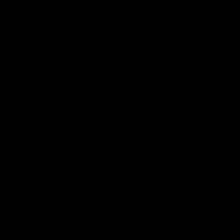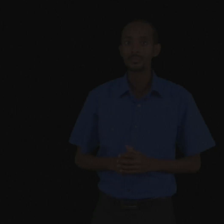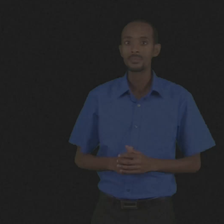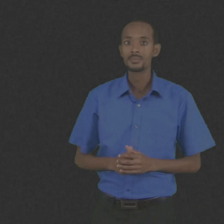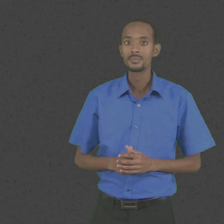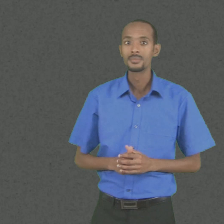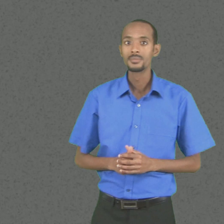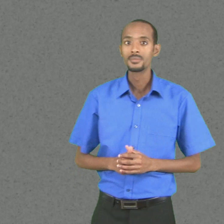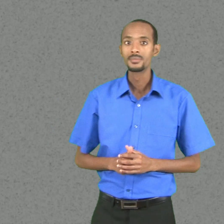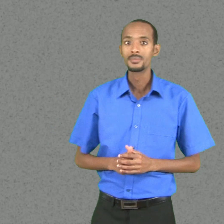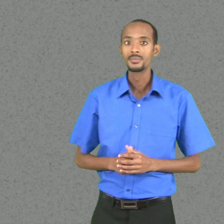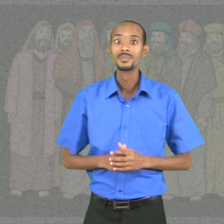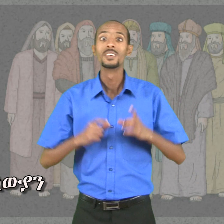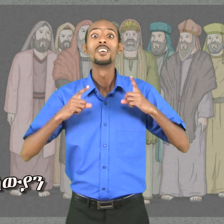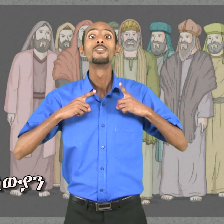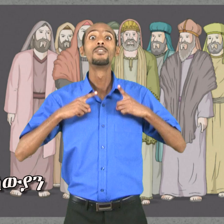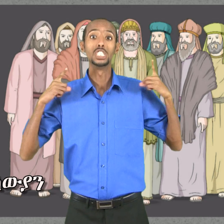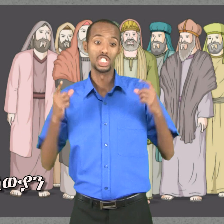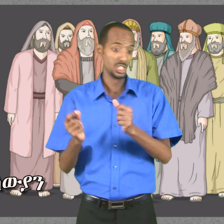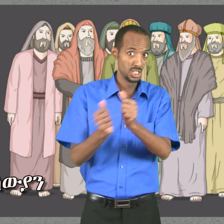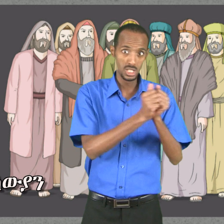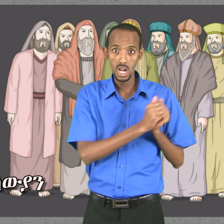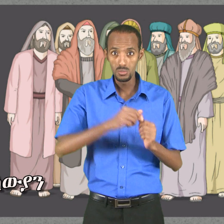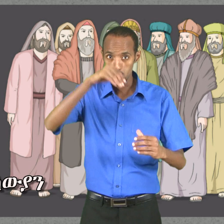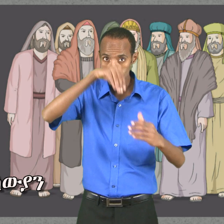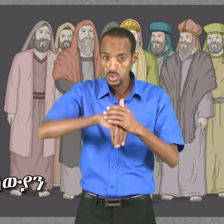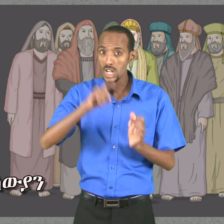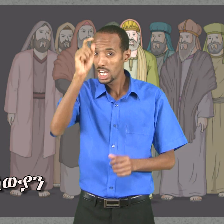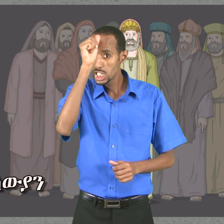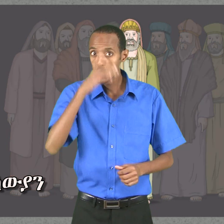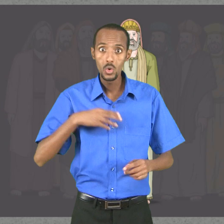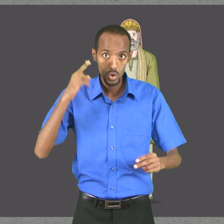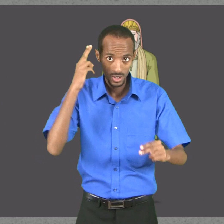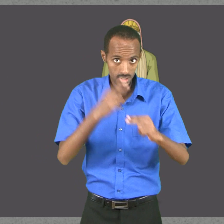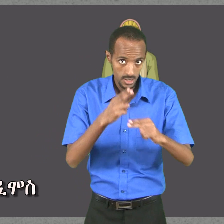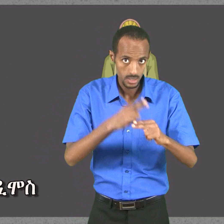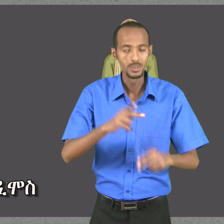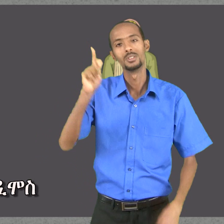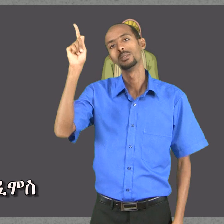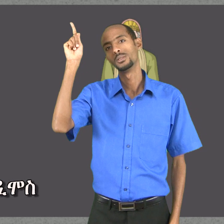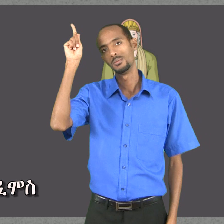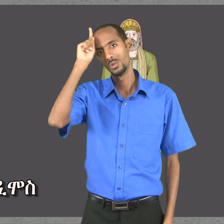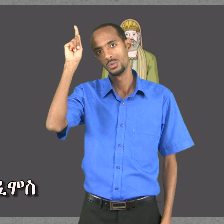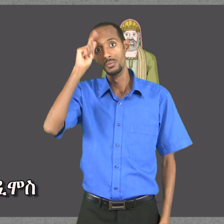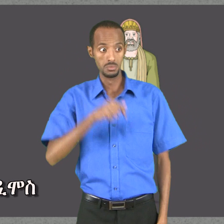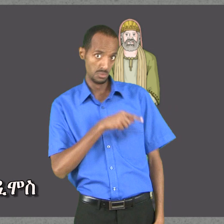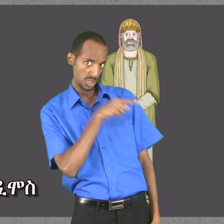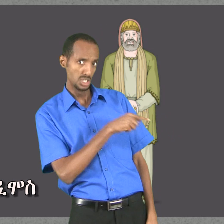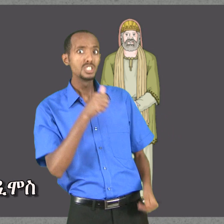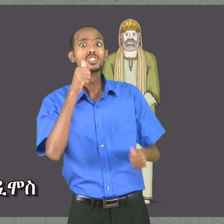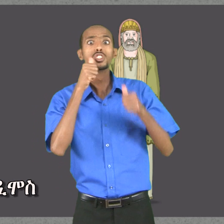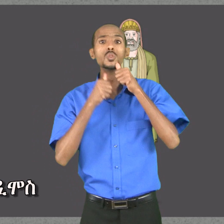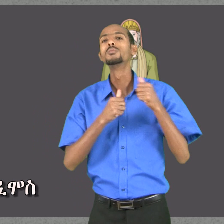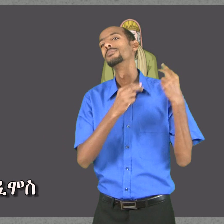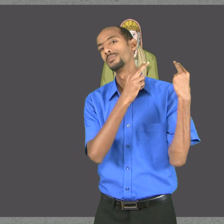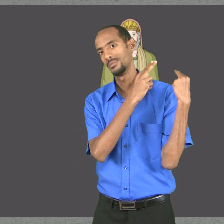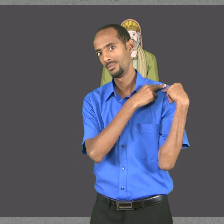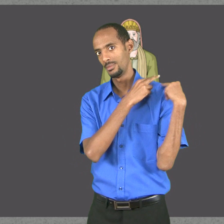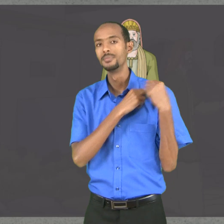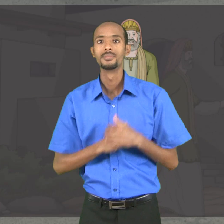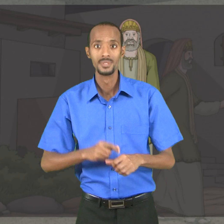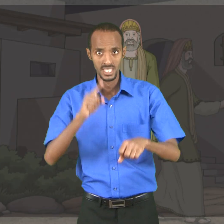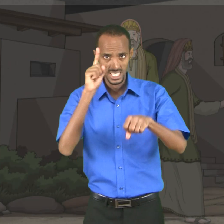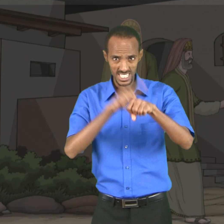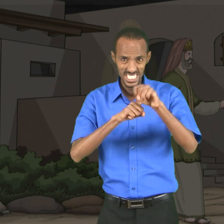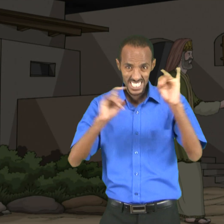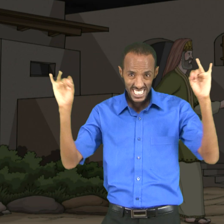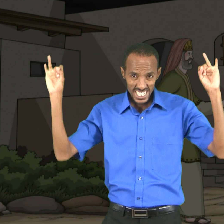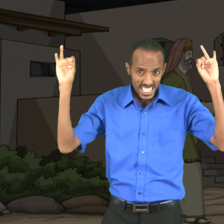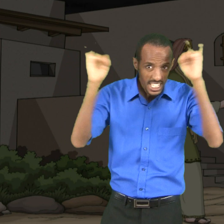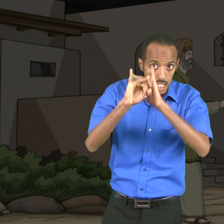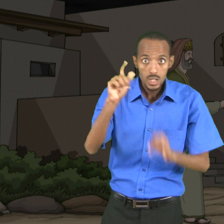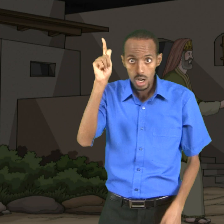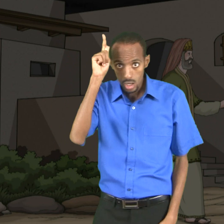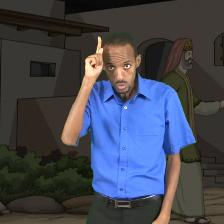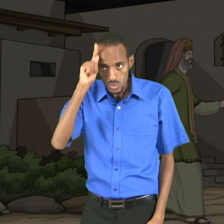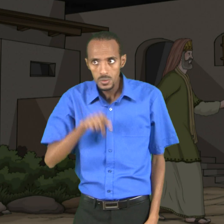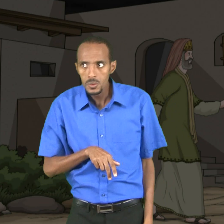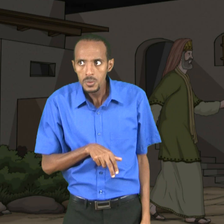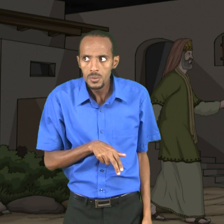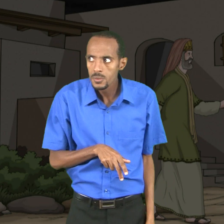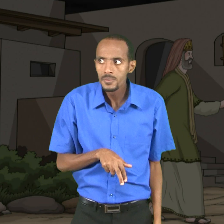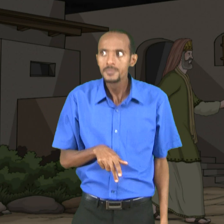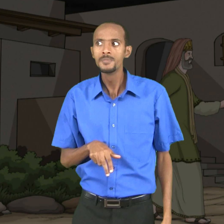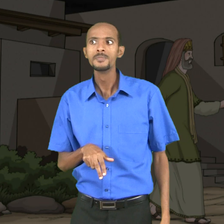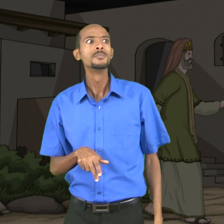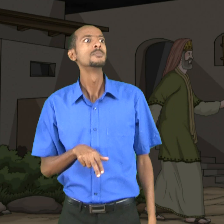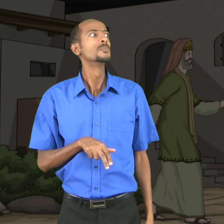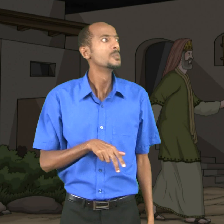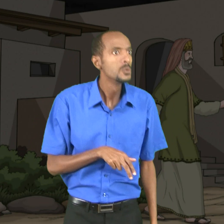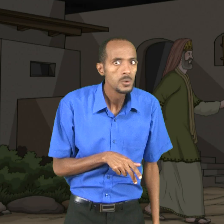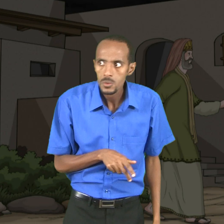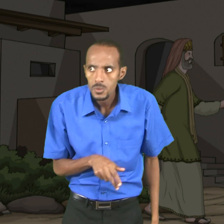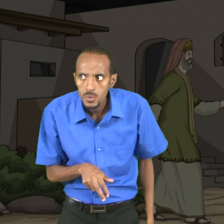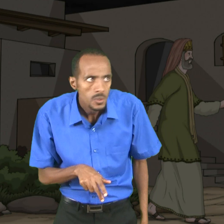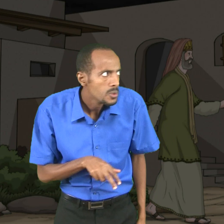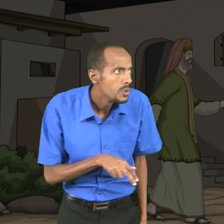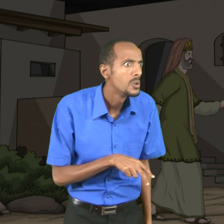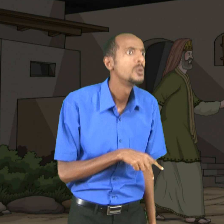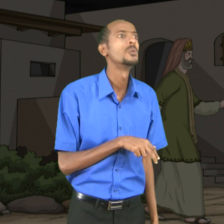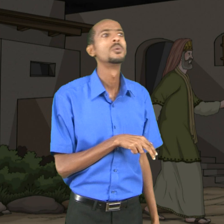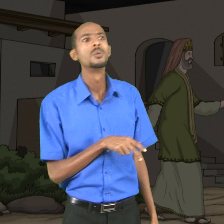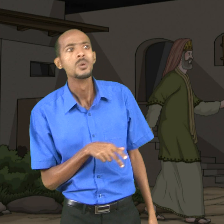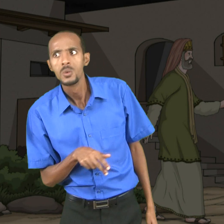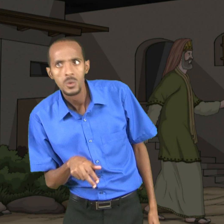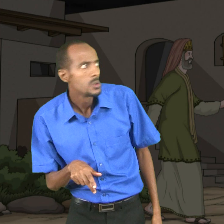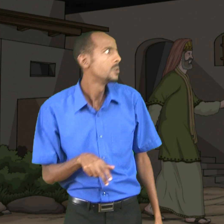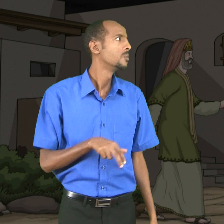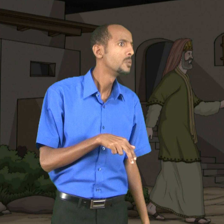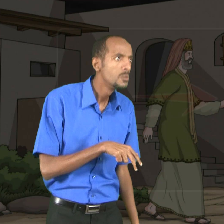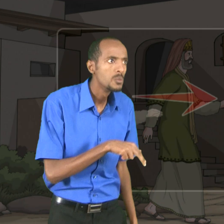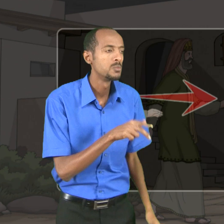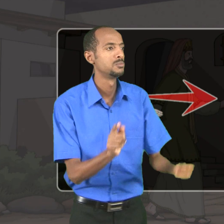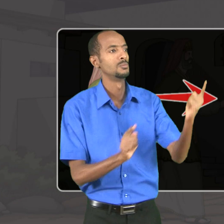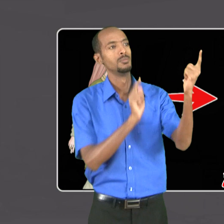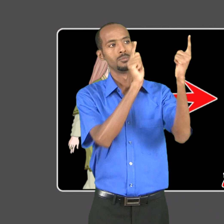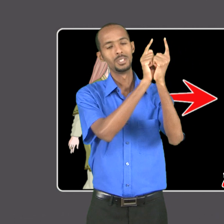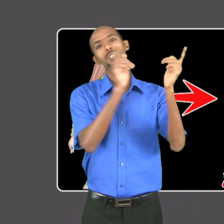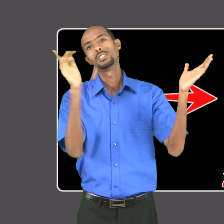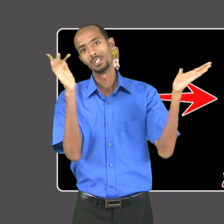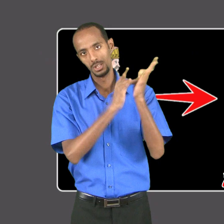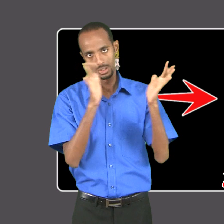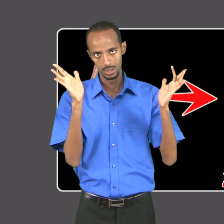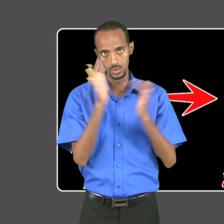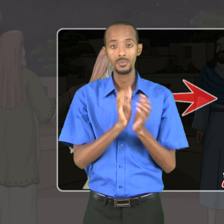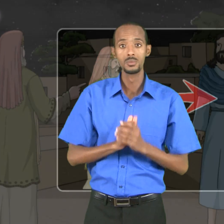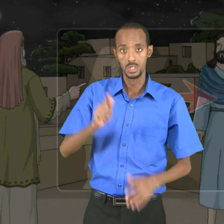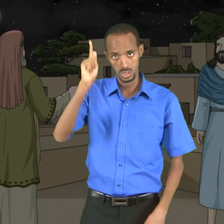Now there was a man of the Pharisees named Nicodemus, a leader of the Jews.